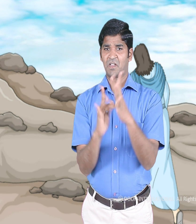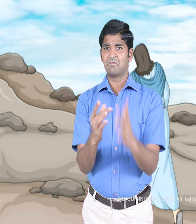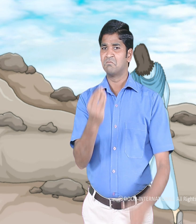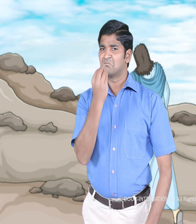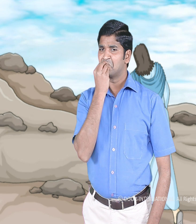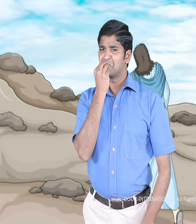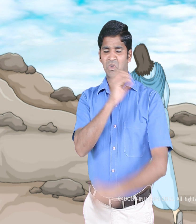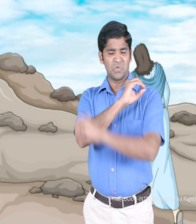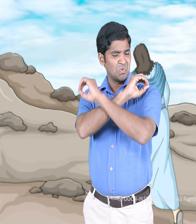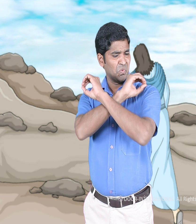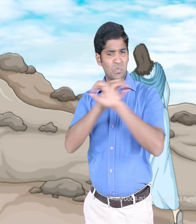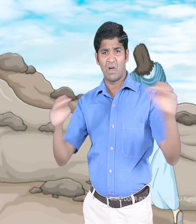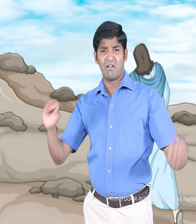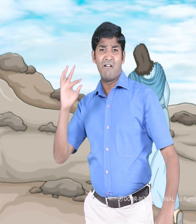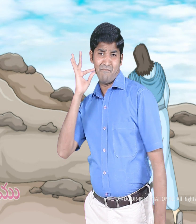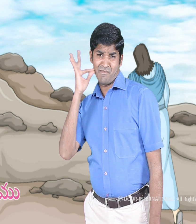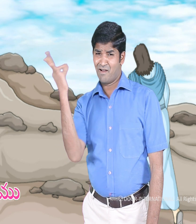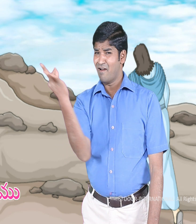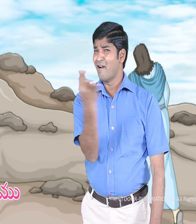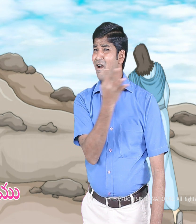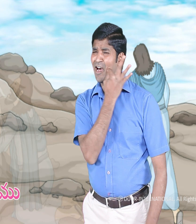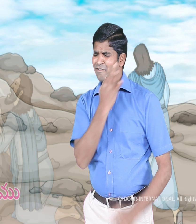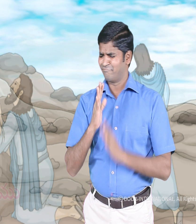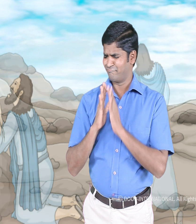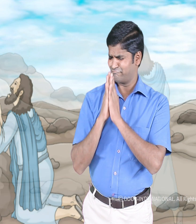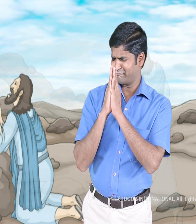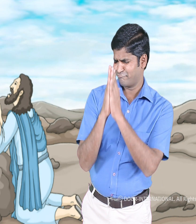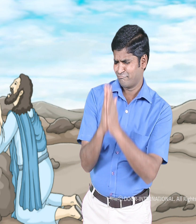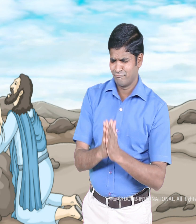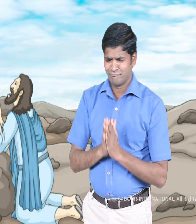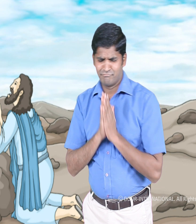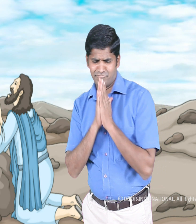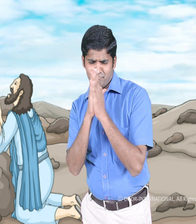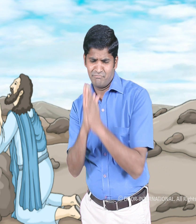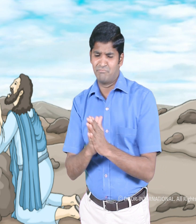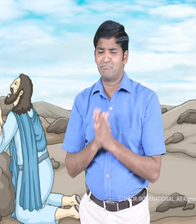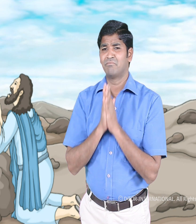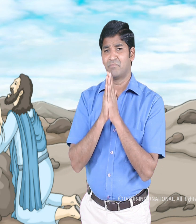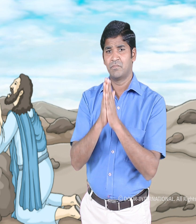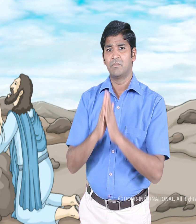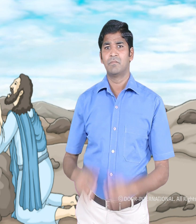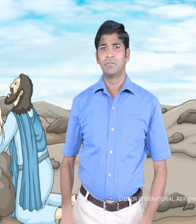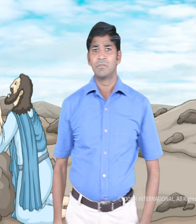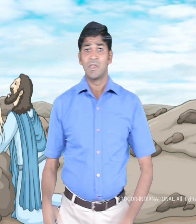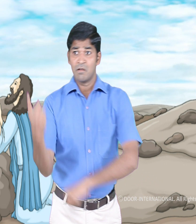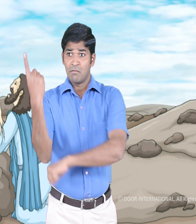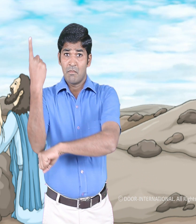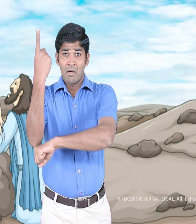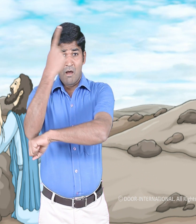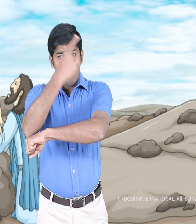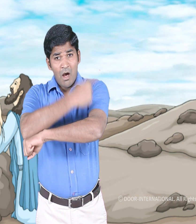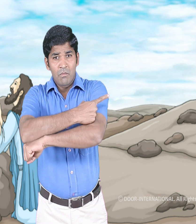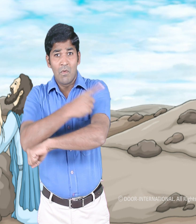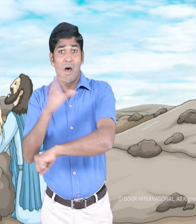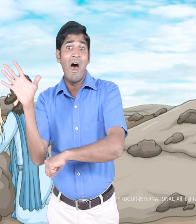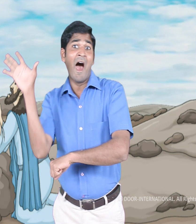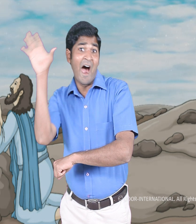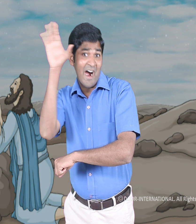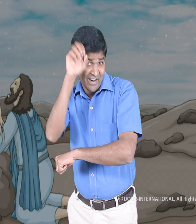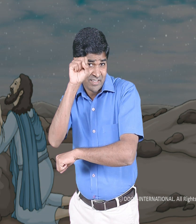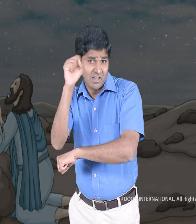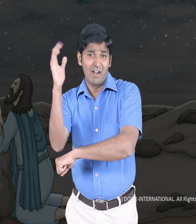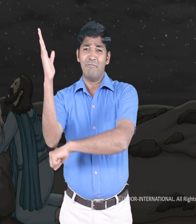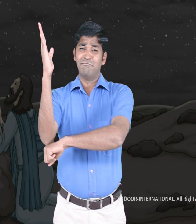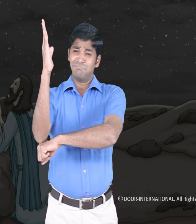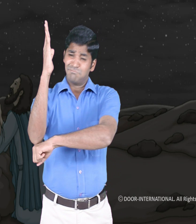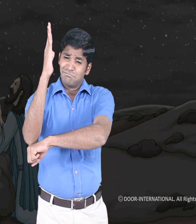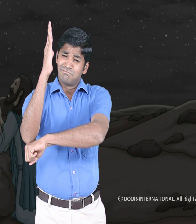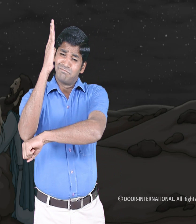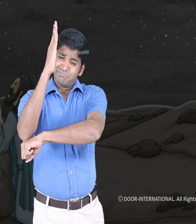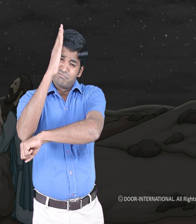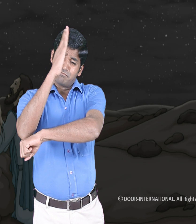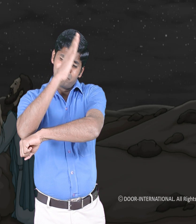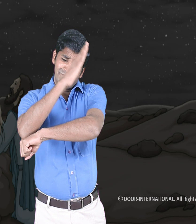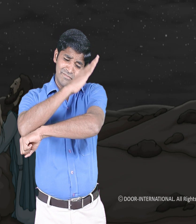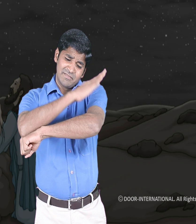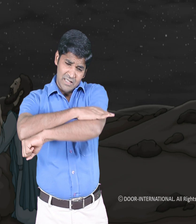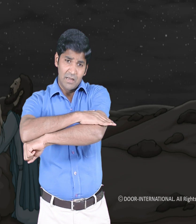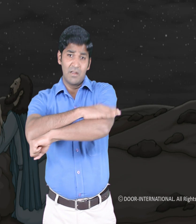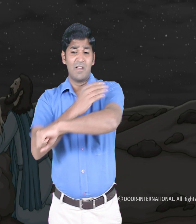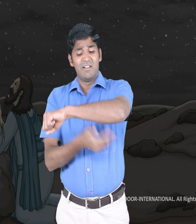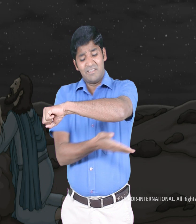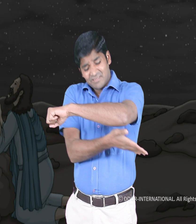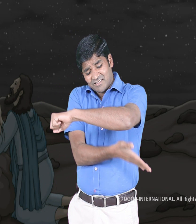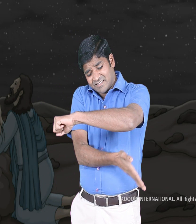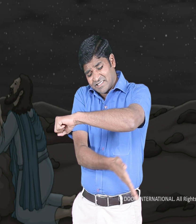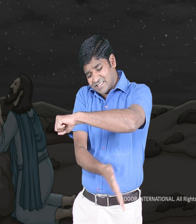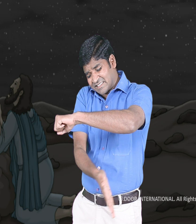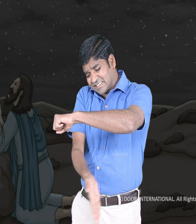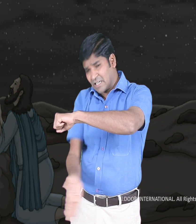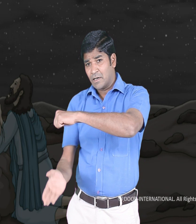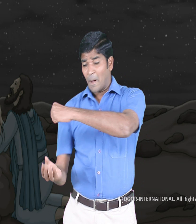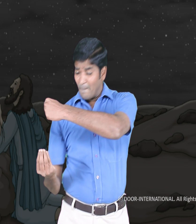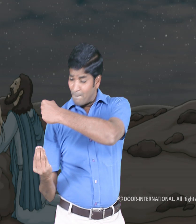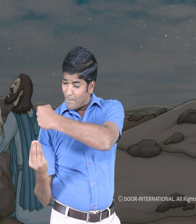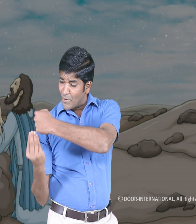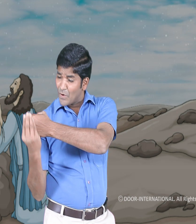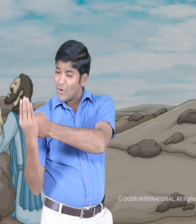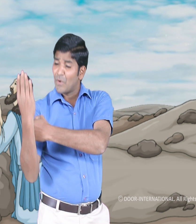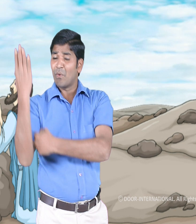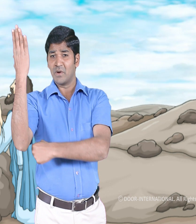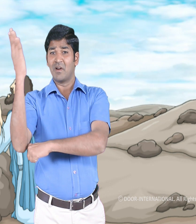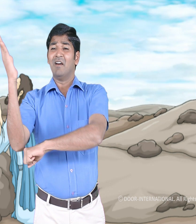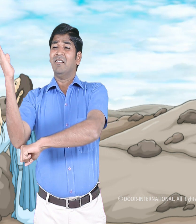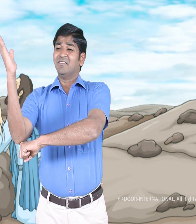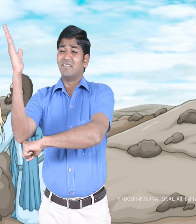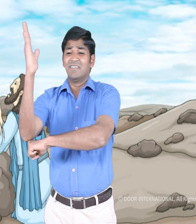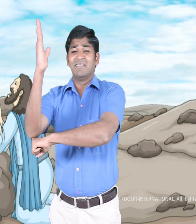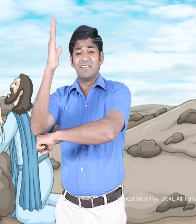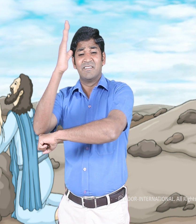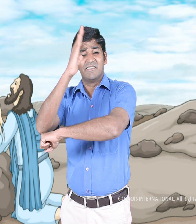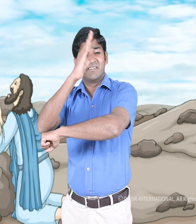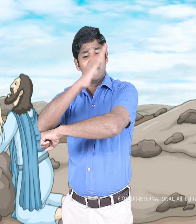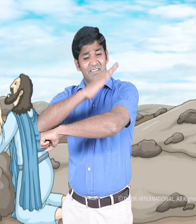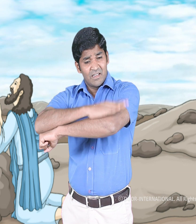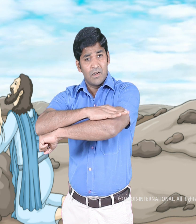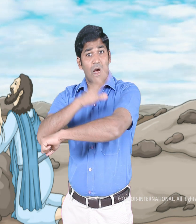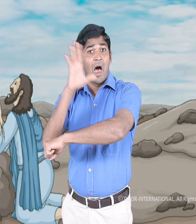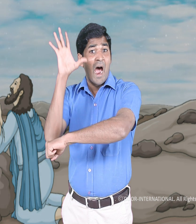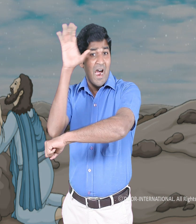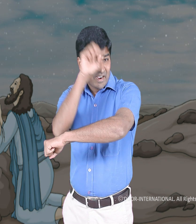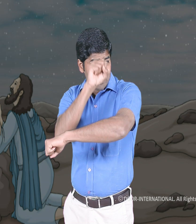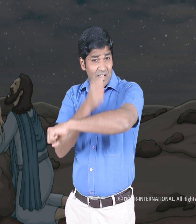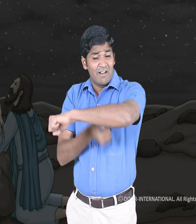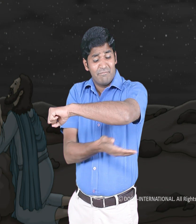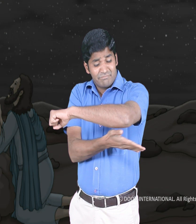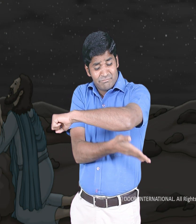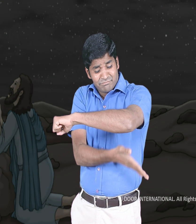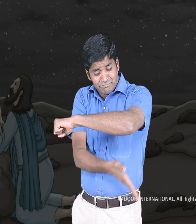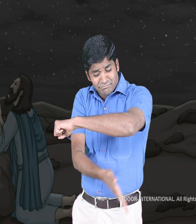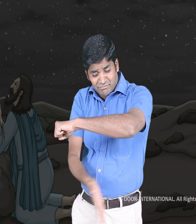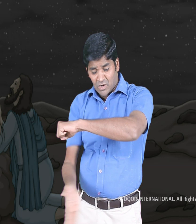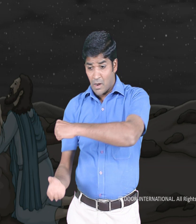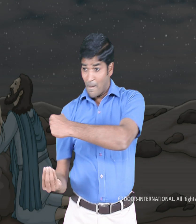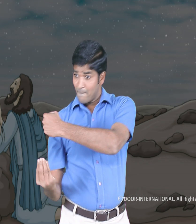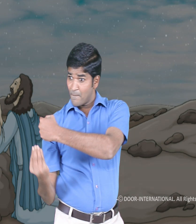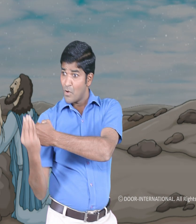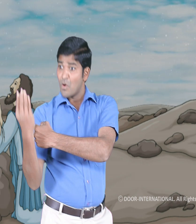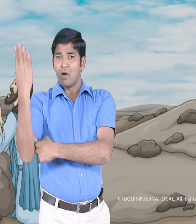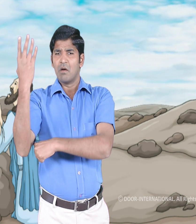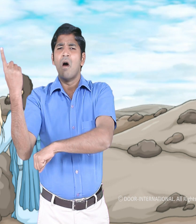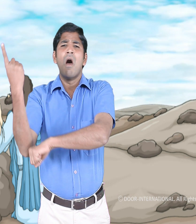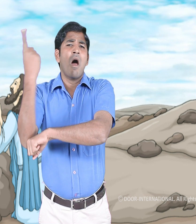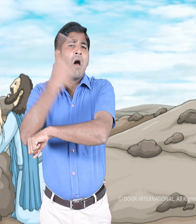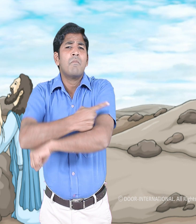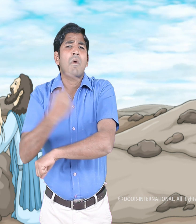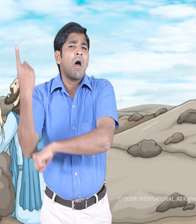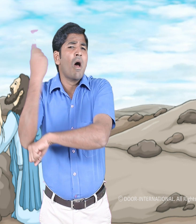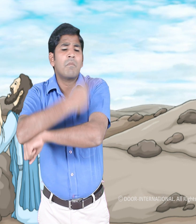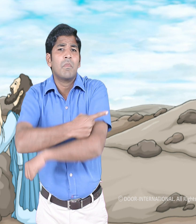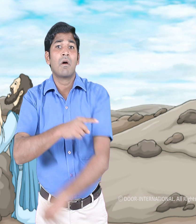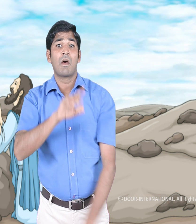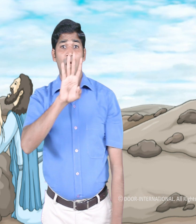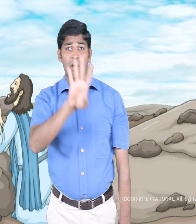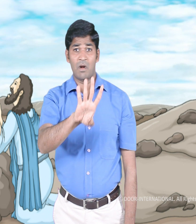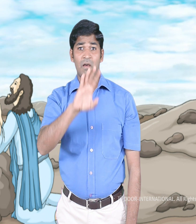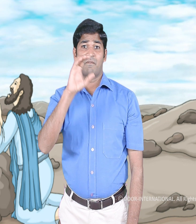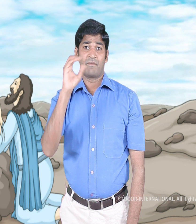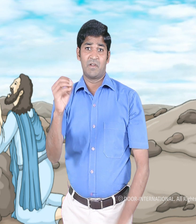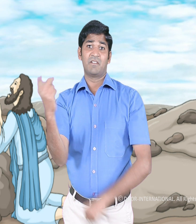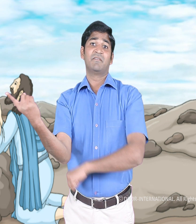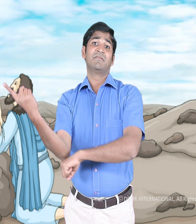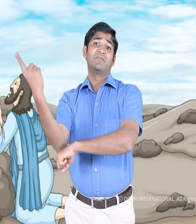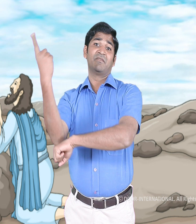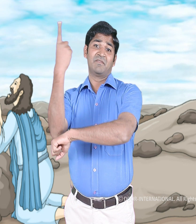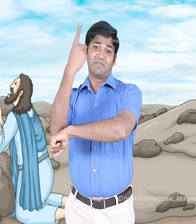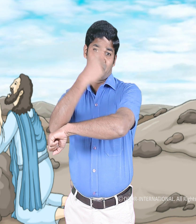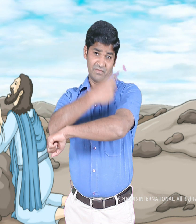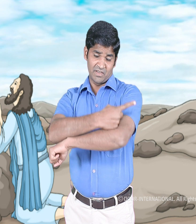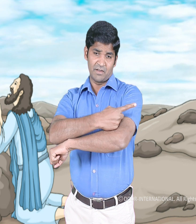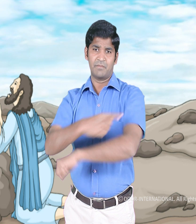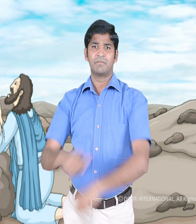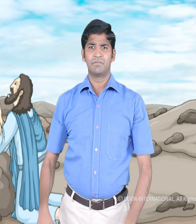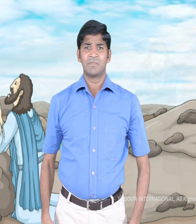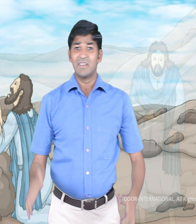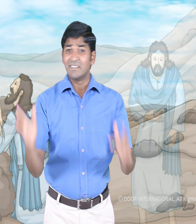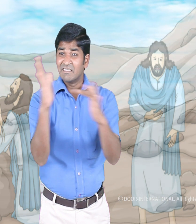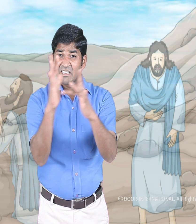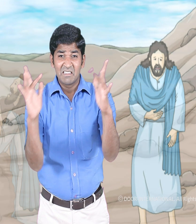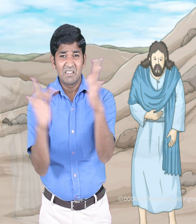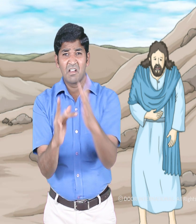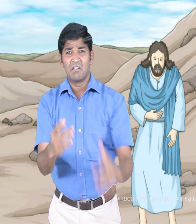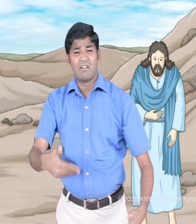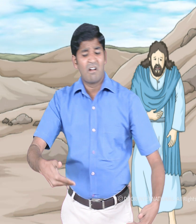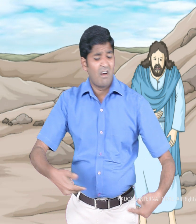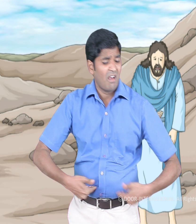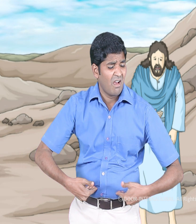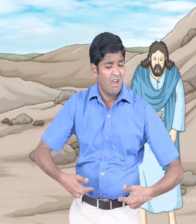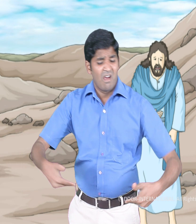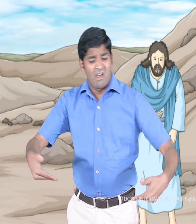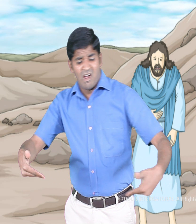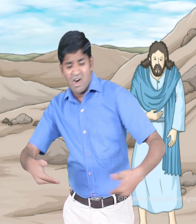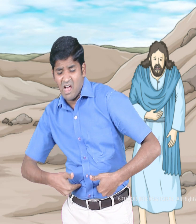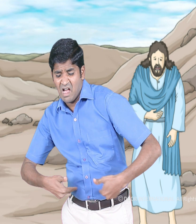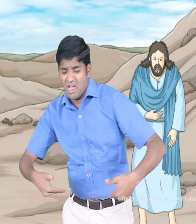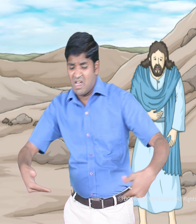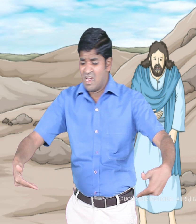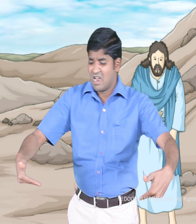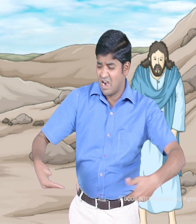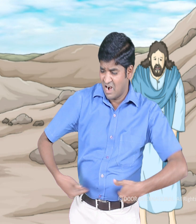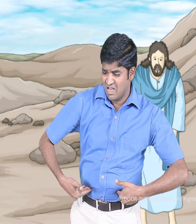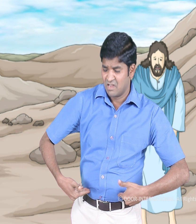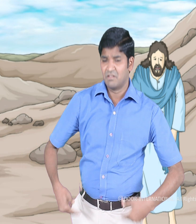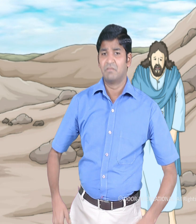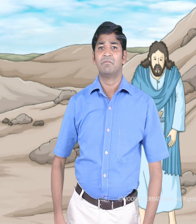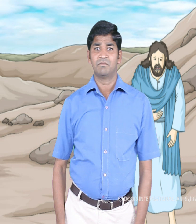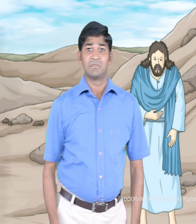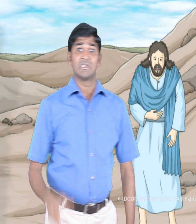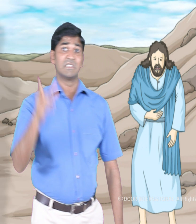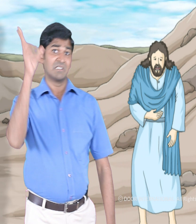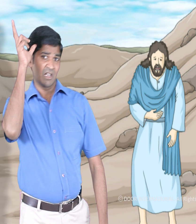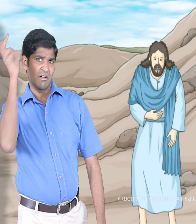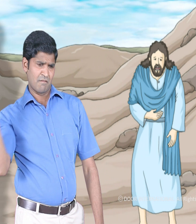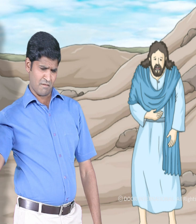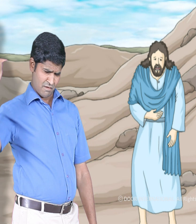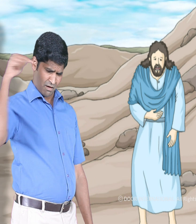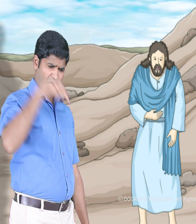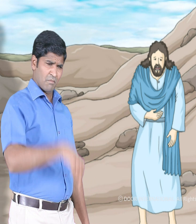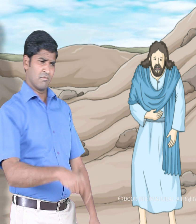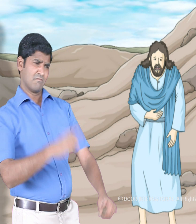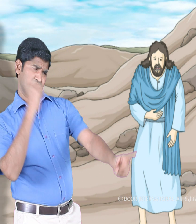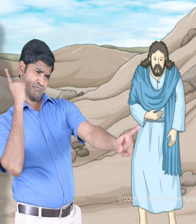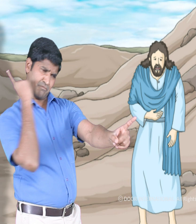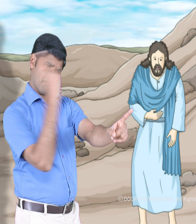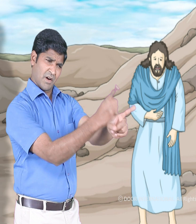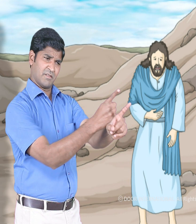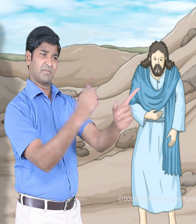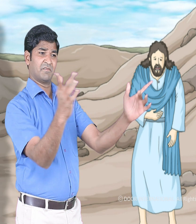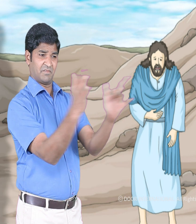After fasting forty days and forty nights, He was hungry.